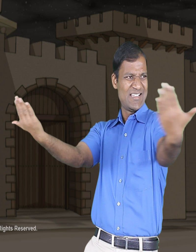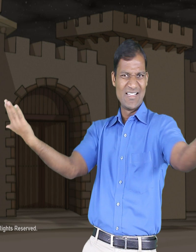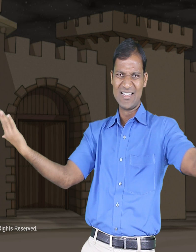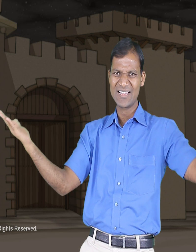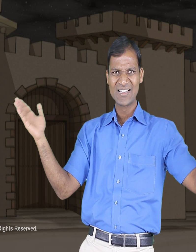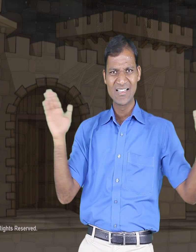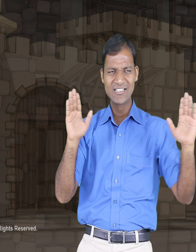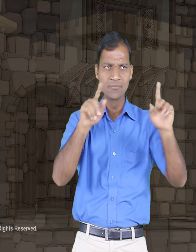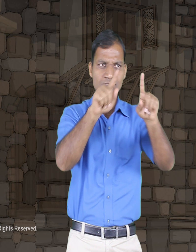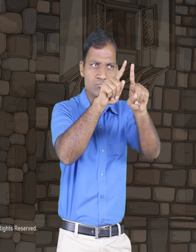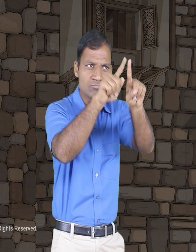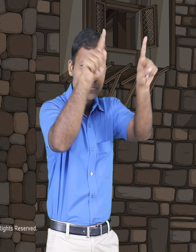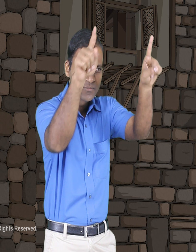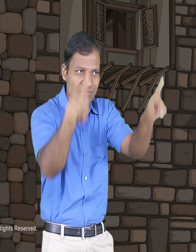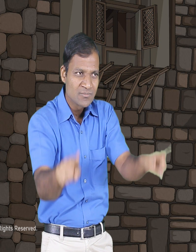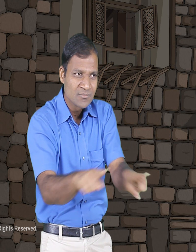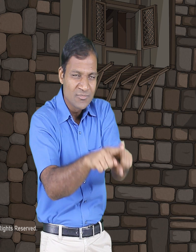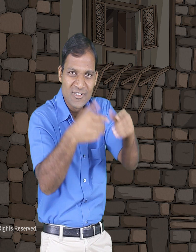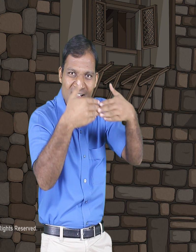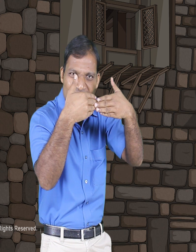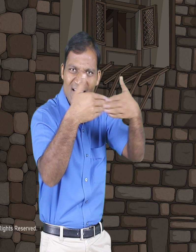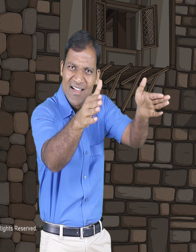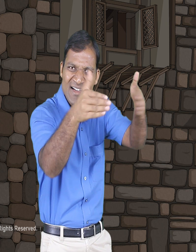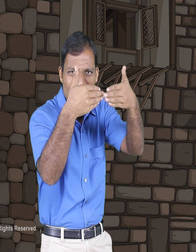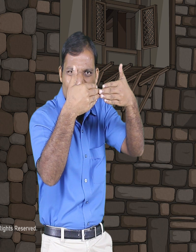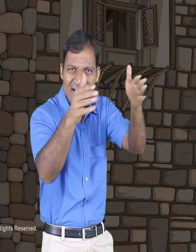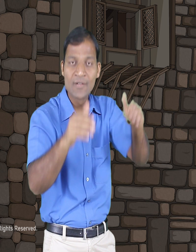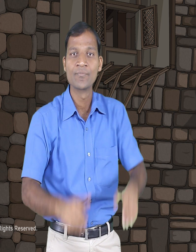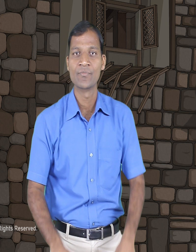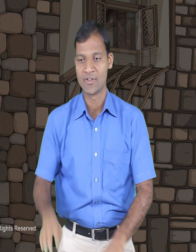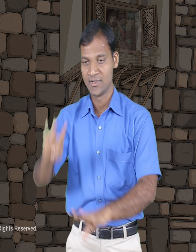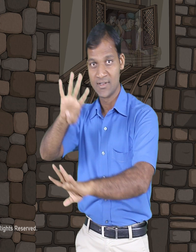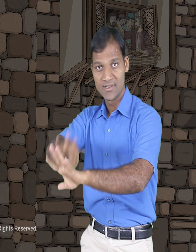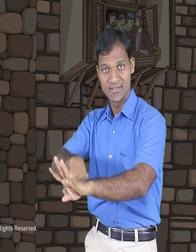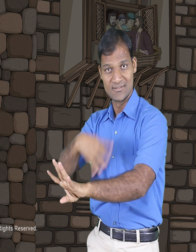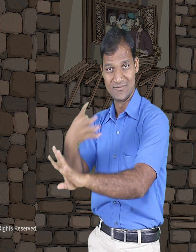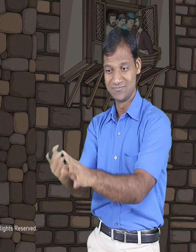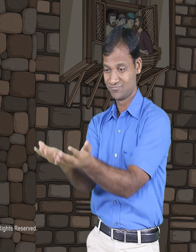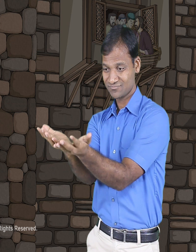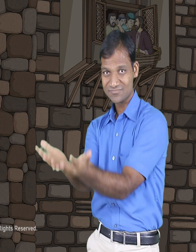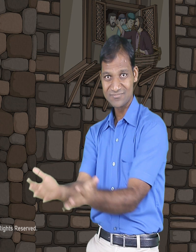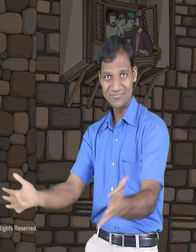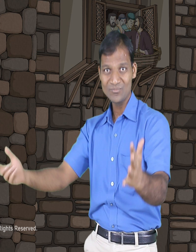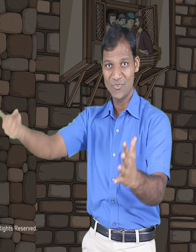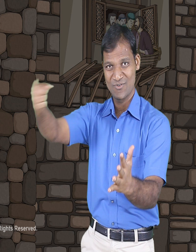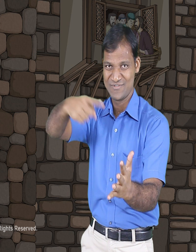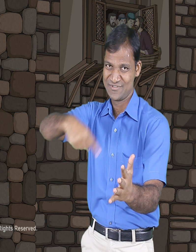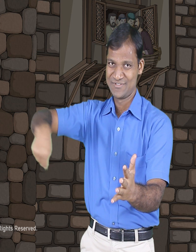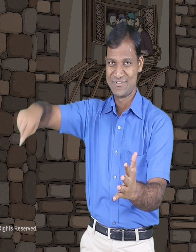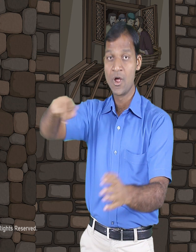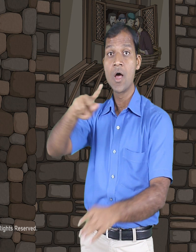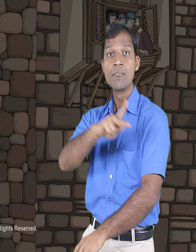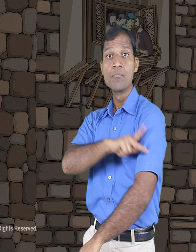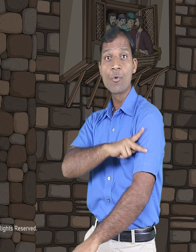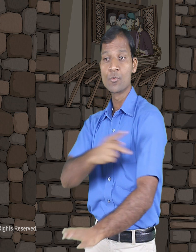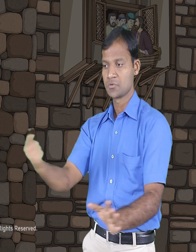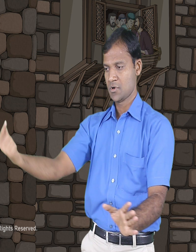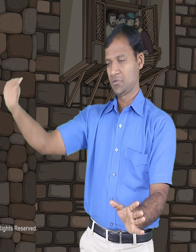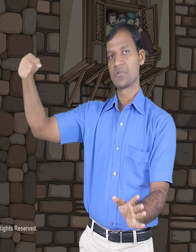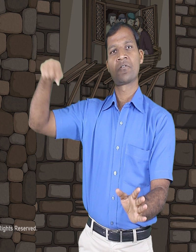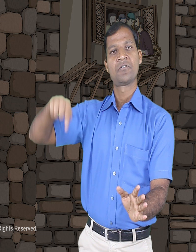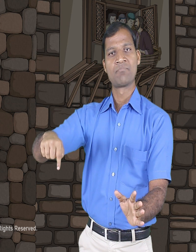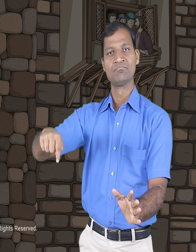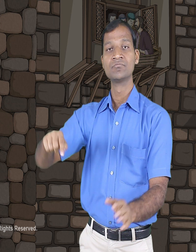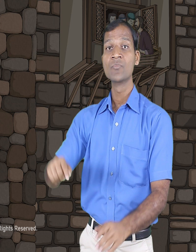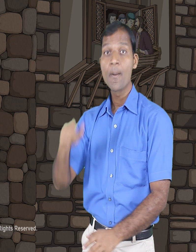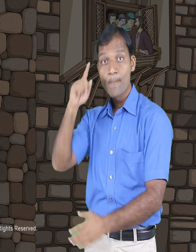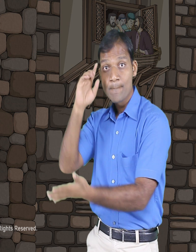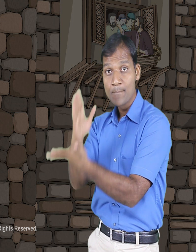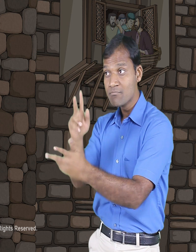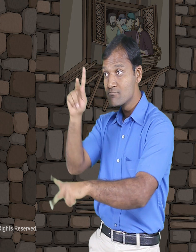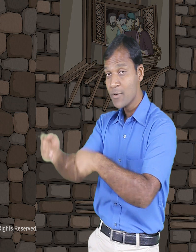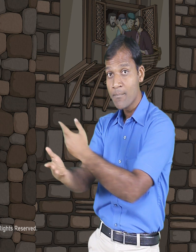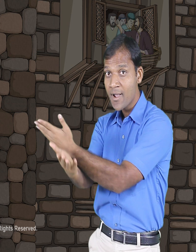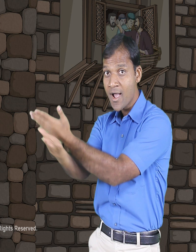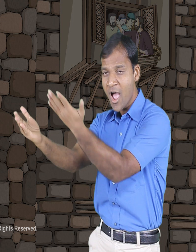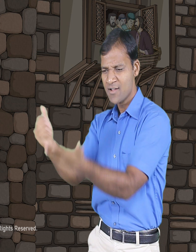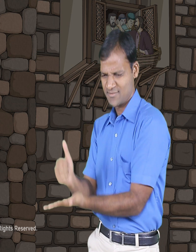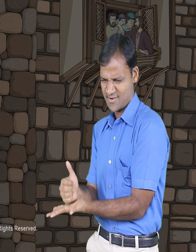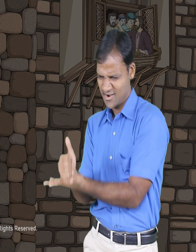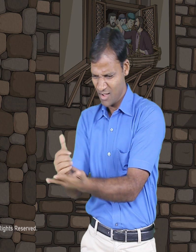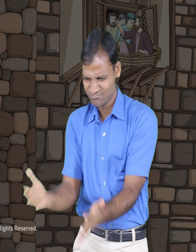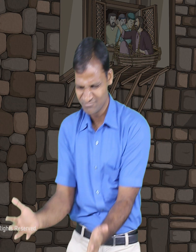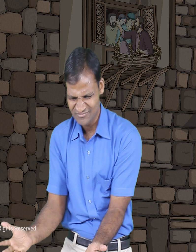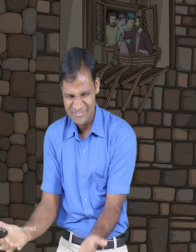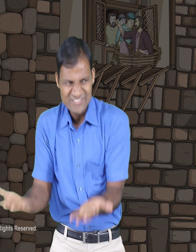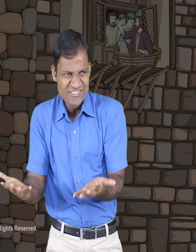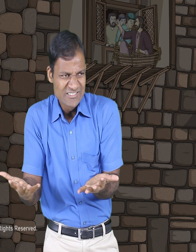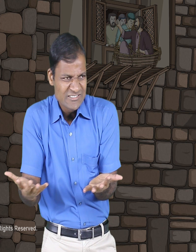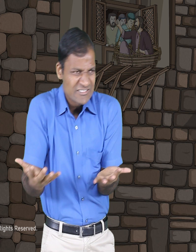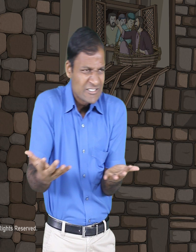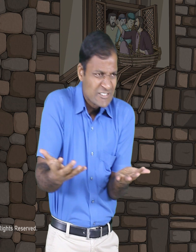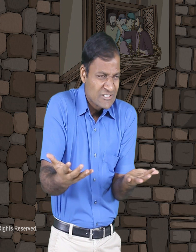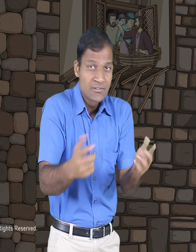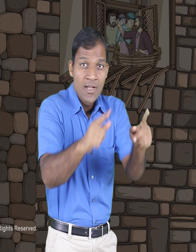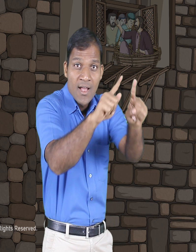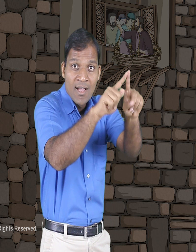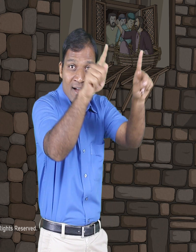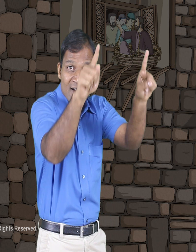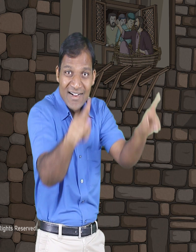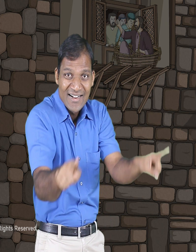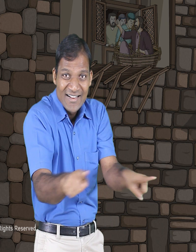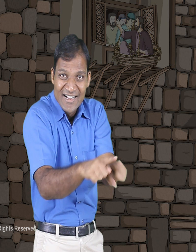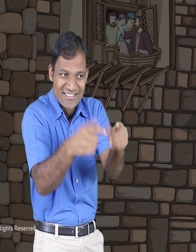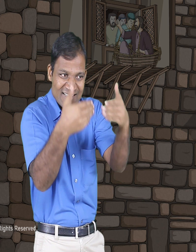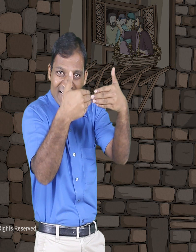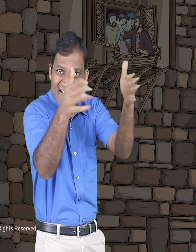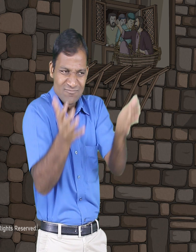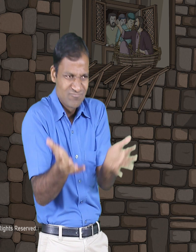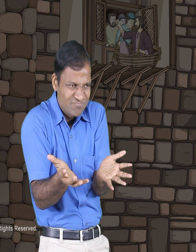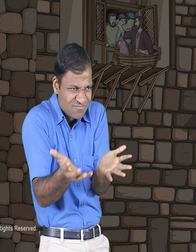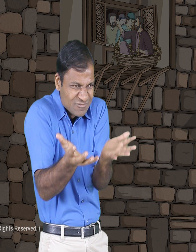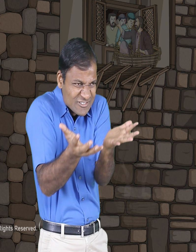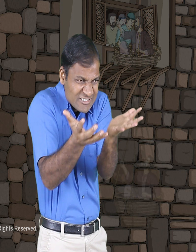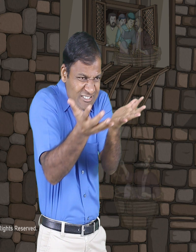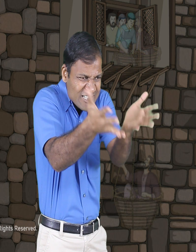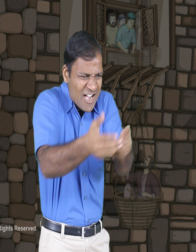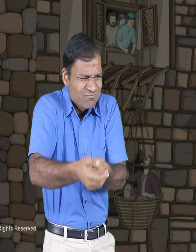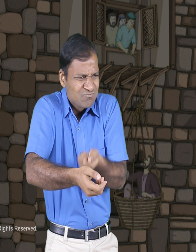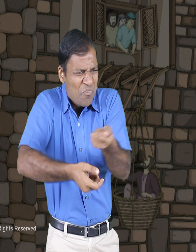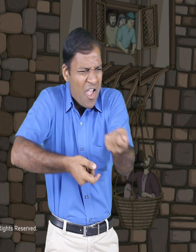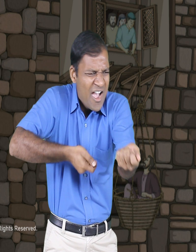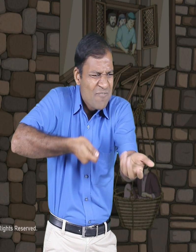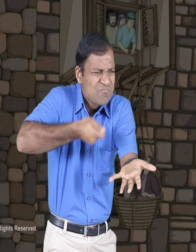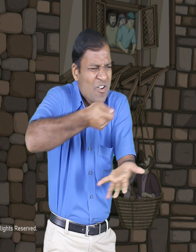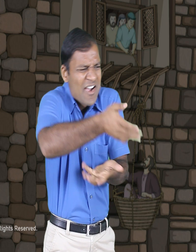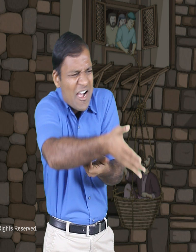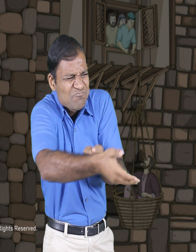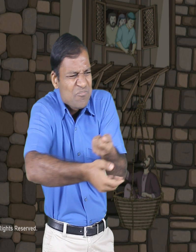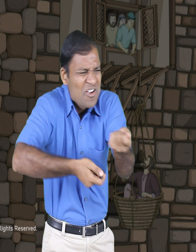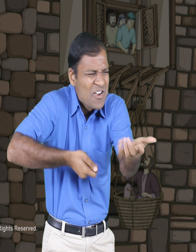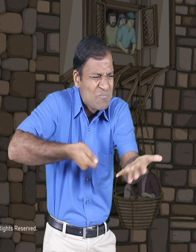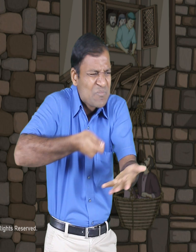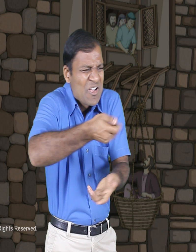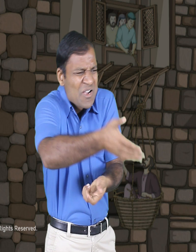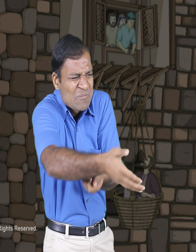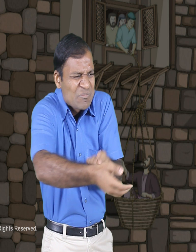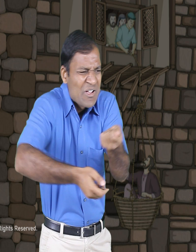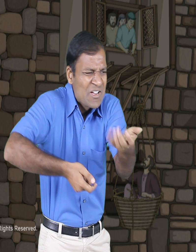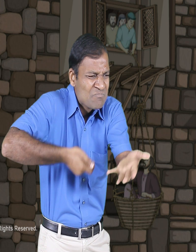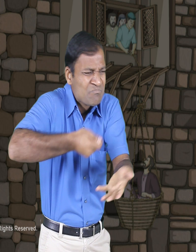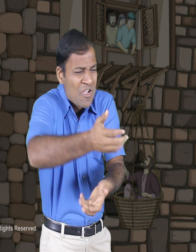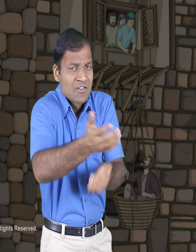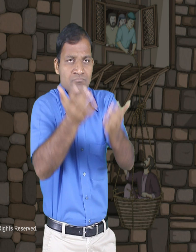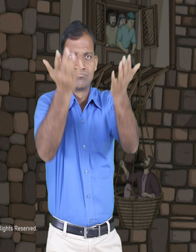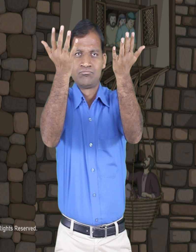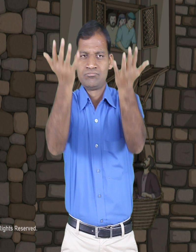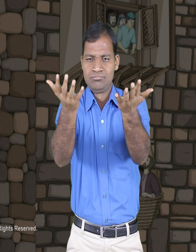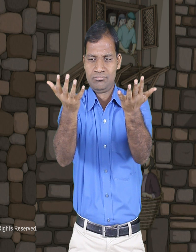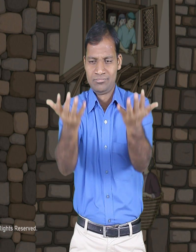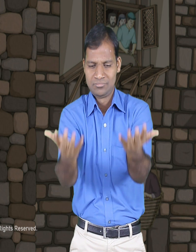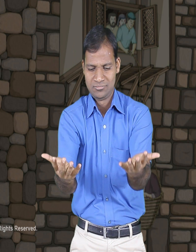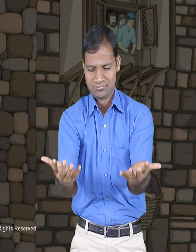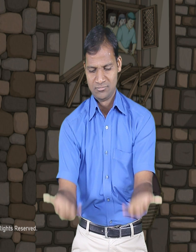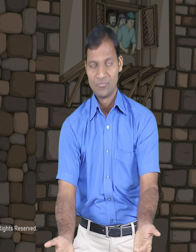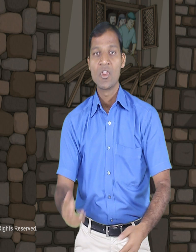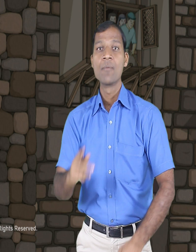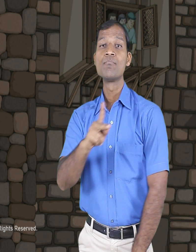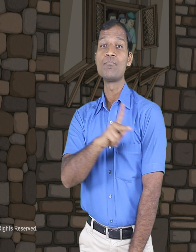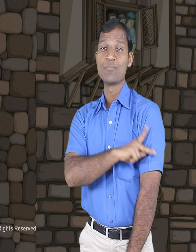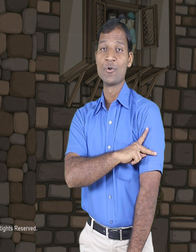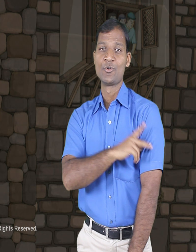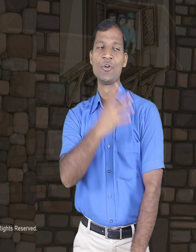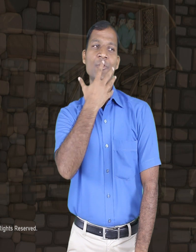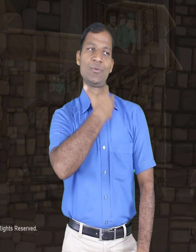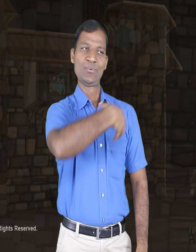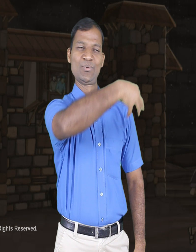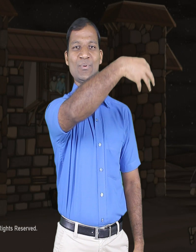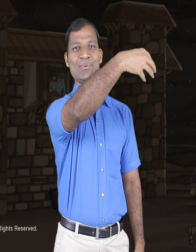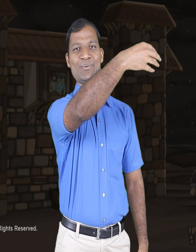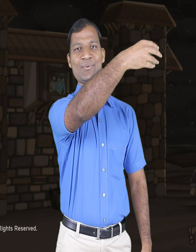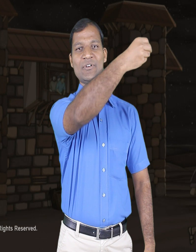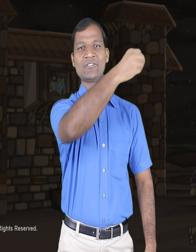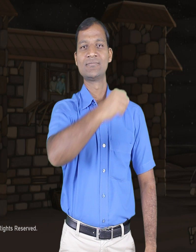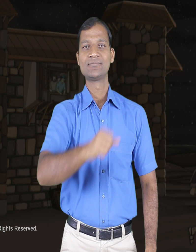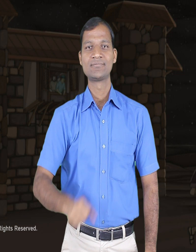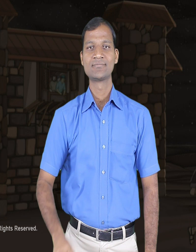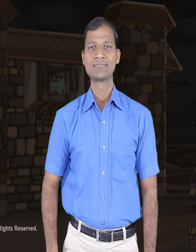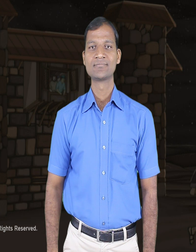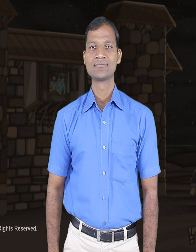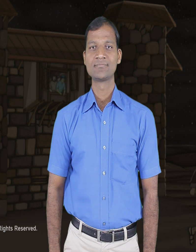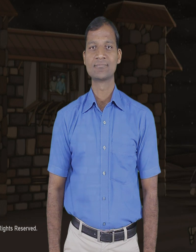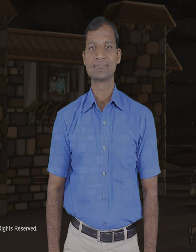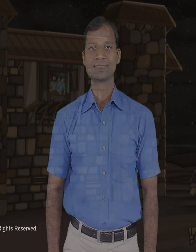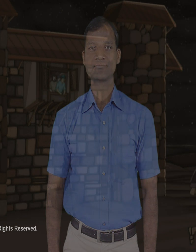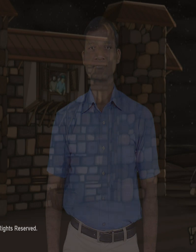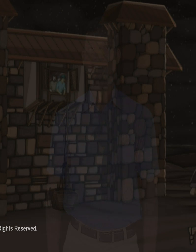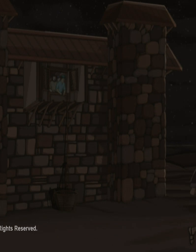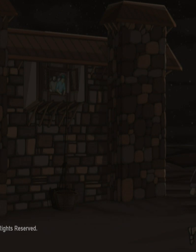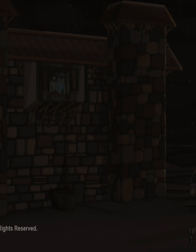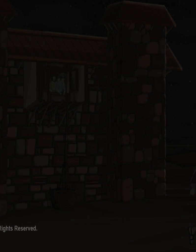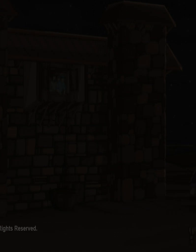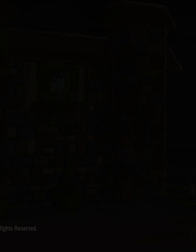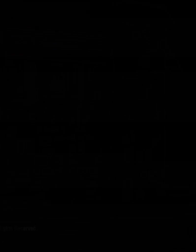One night, however, his disciples took him and lowered him in a basket through a window in the wall.